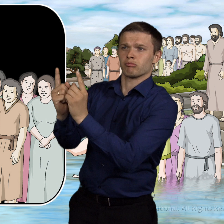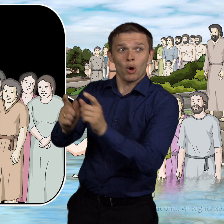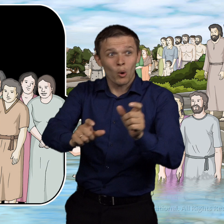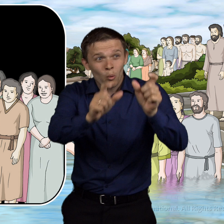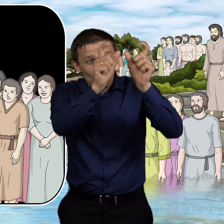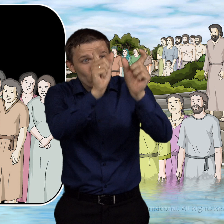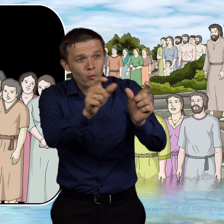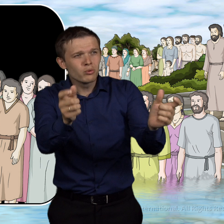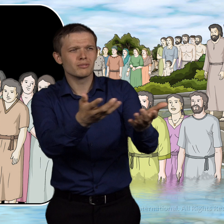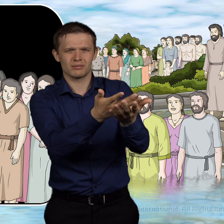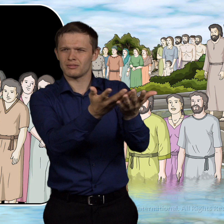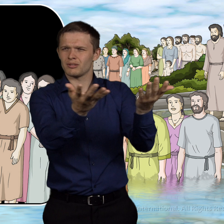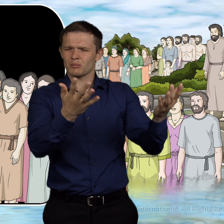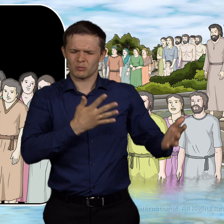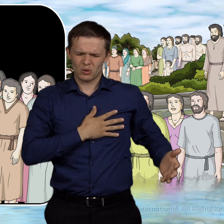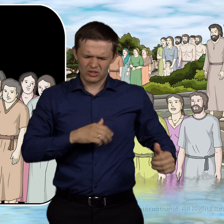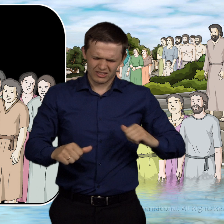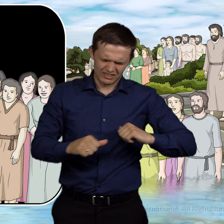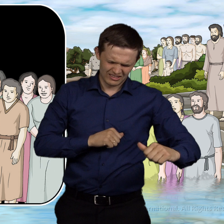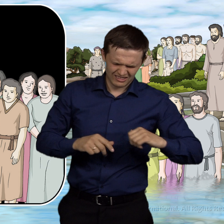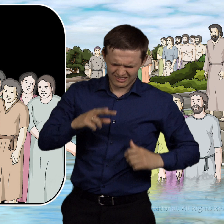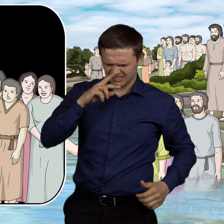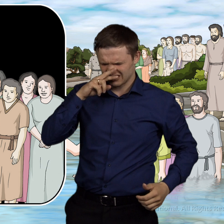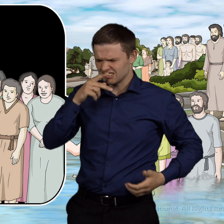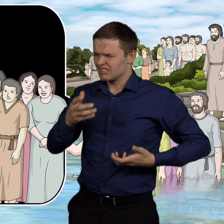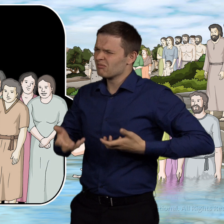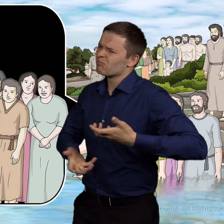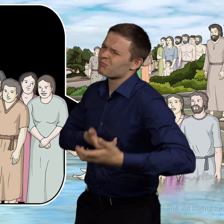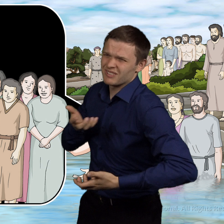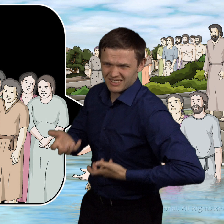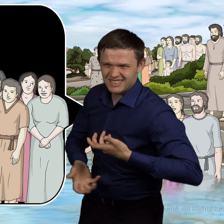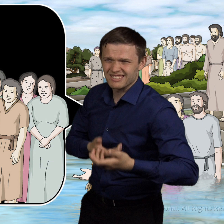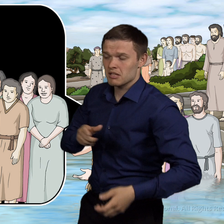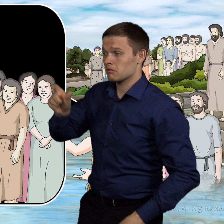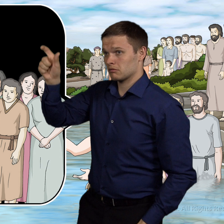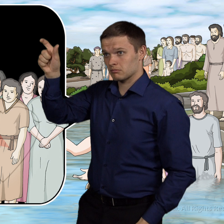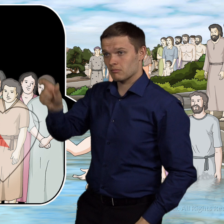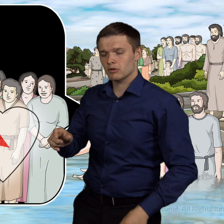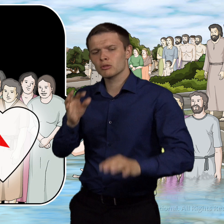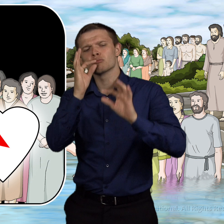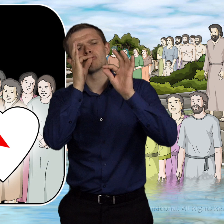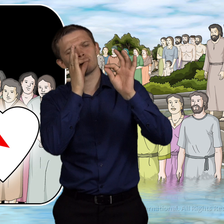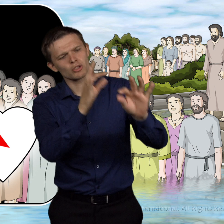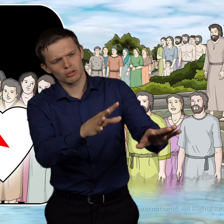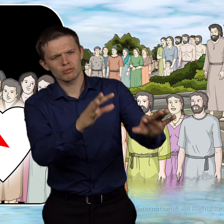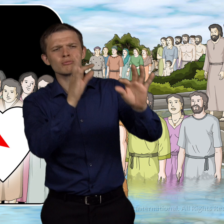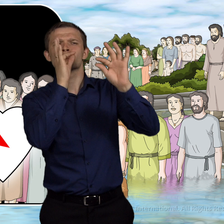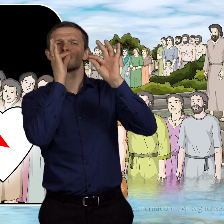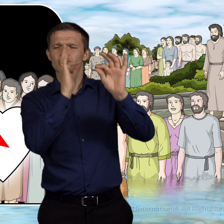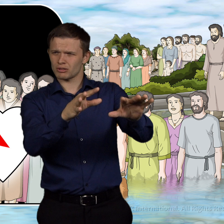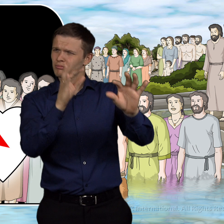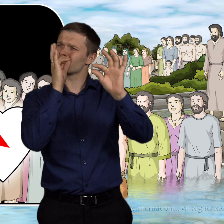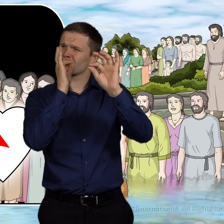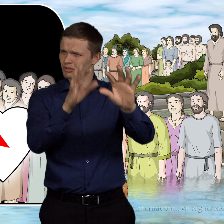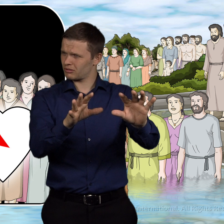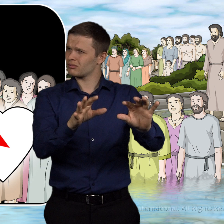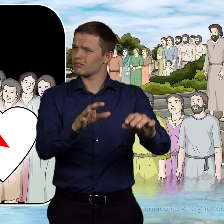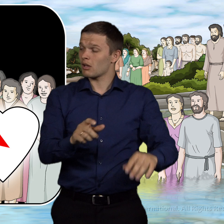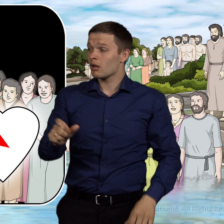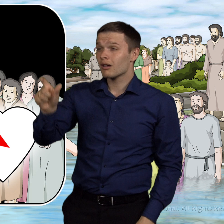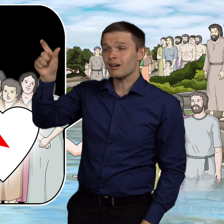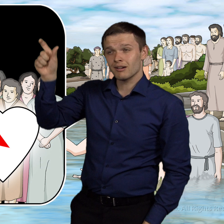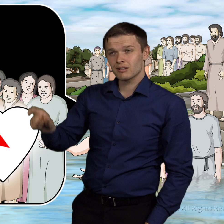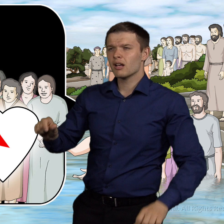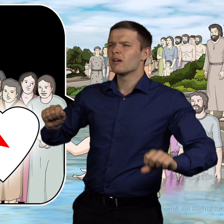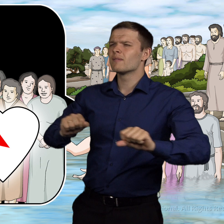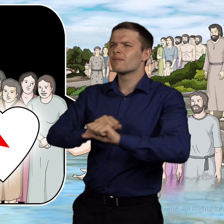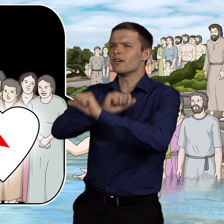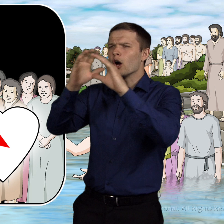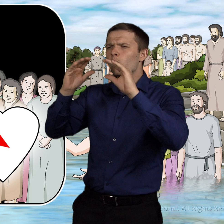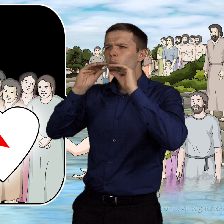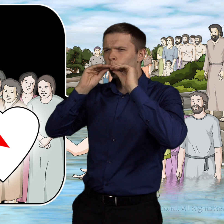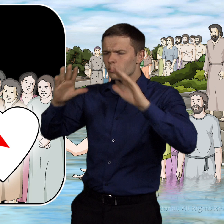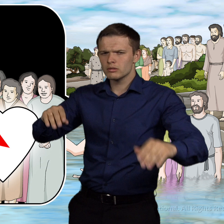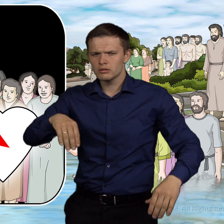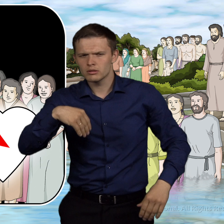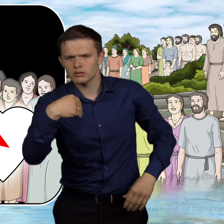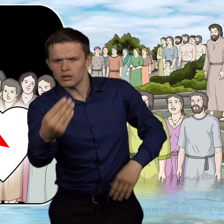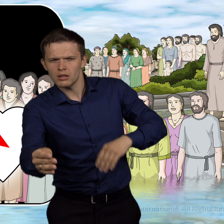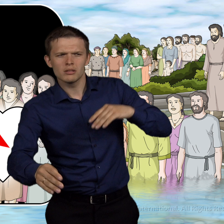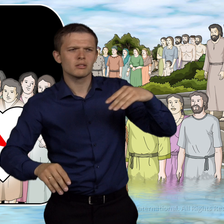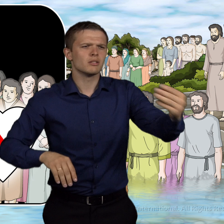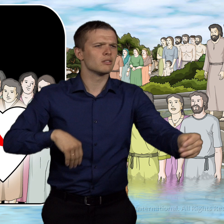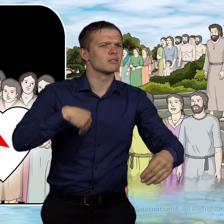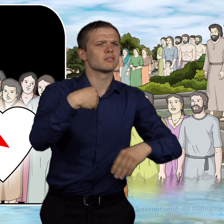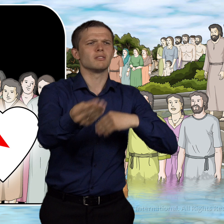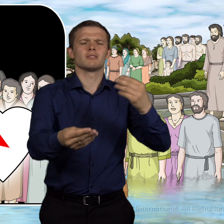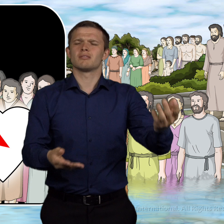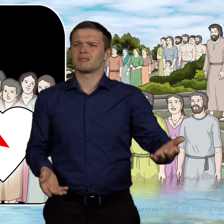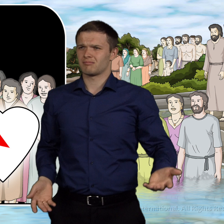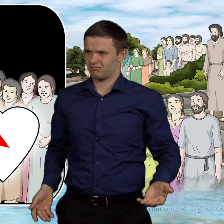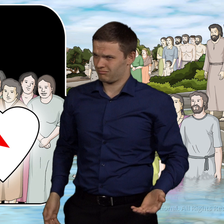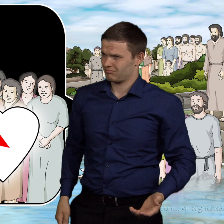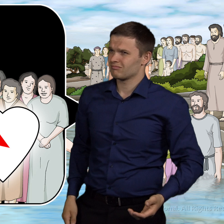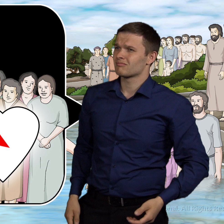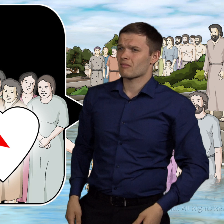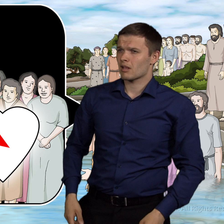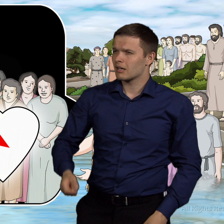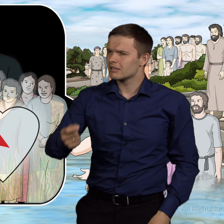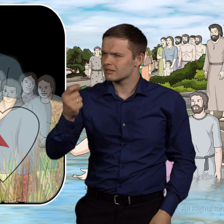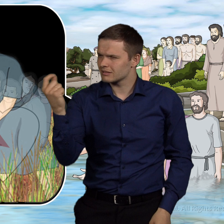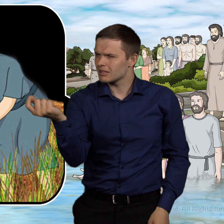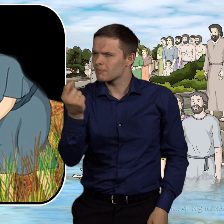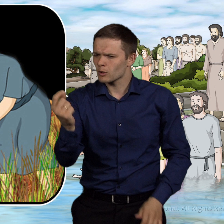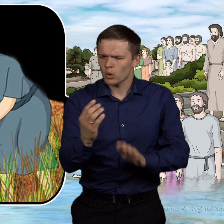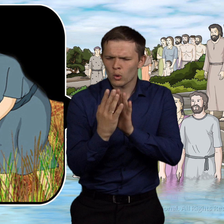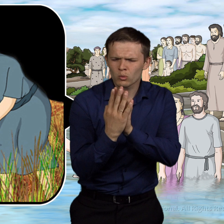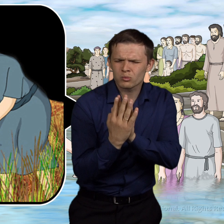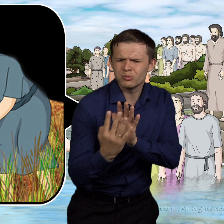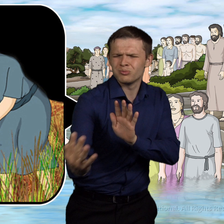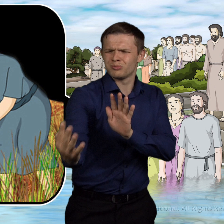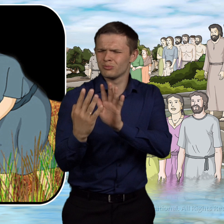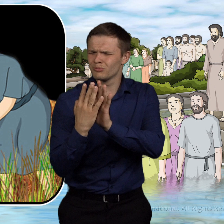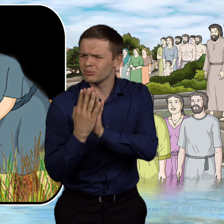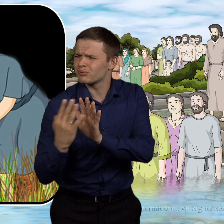He will baptize you with the Holy Spirit and with fire.